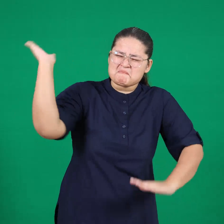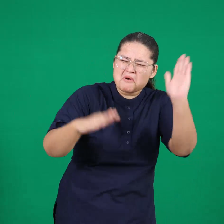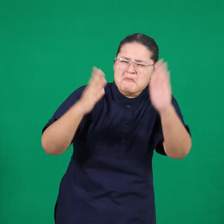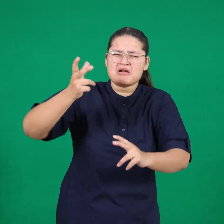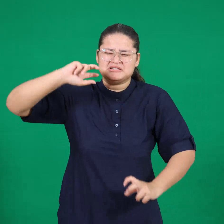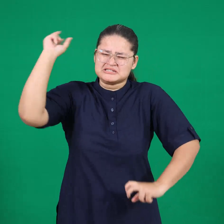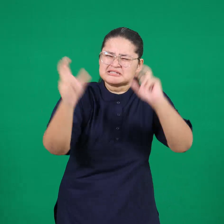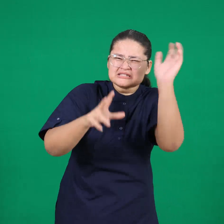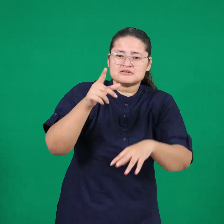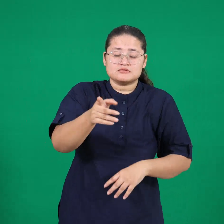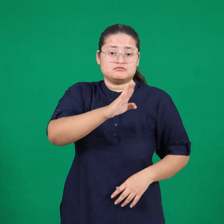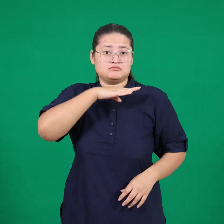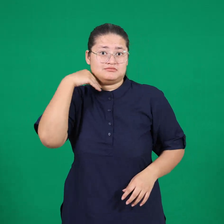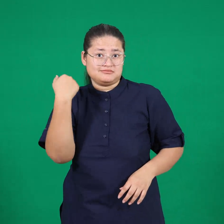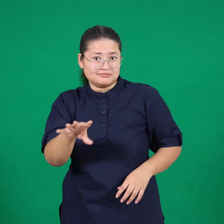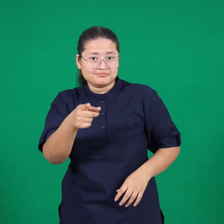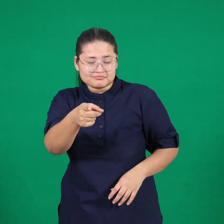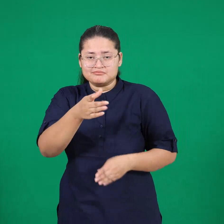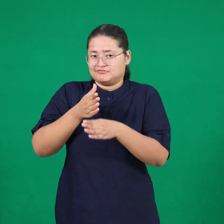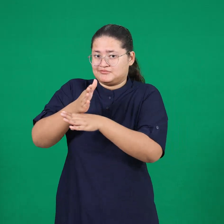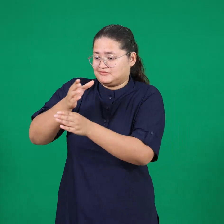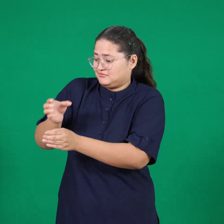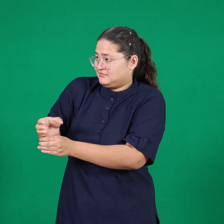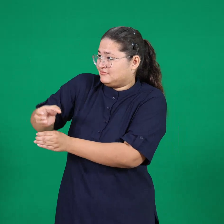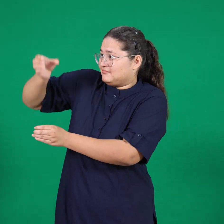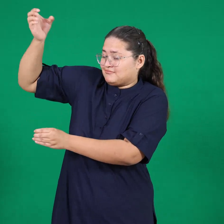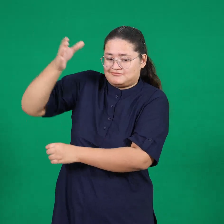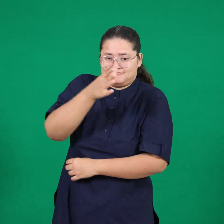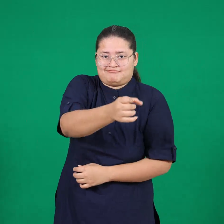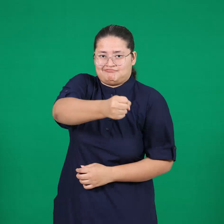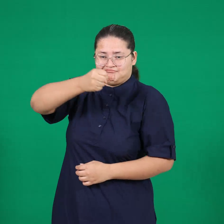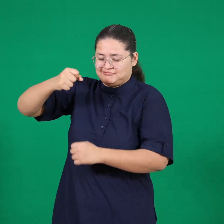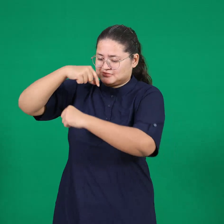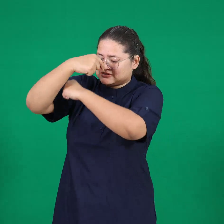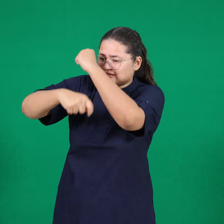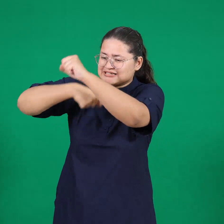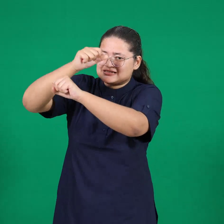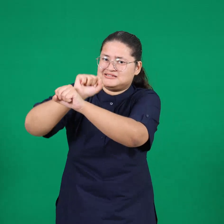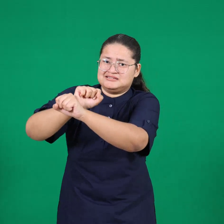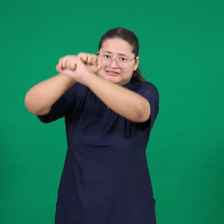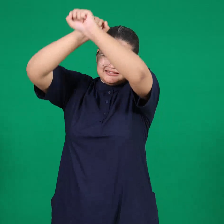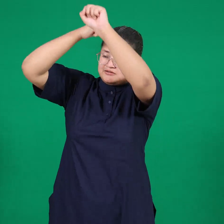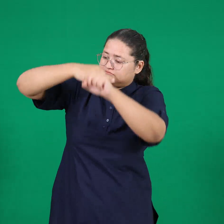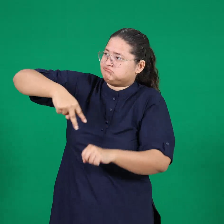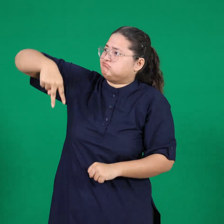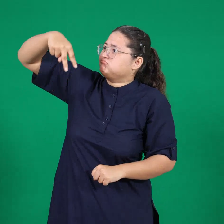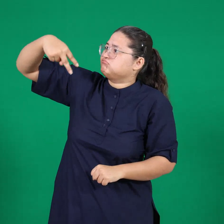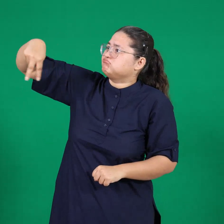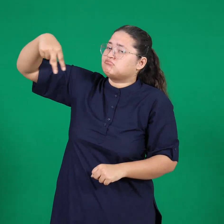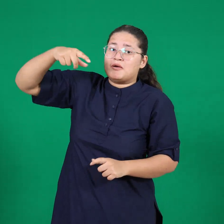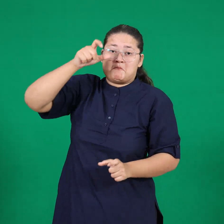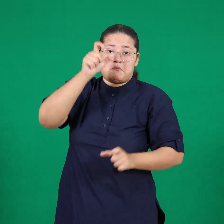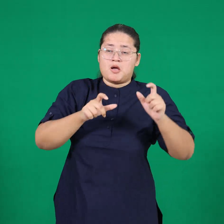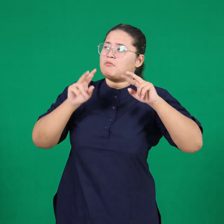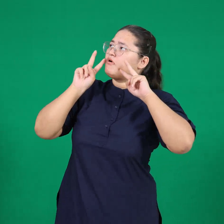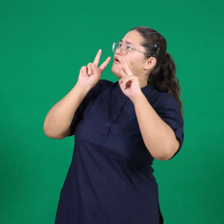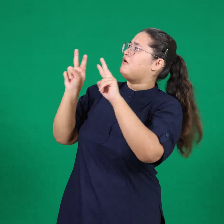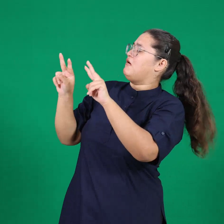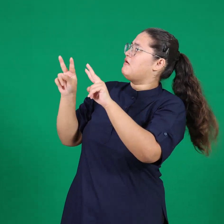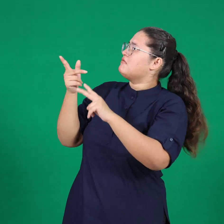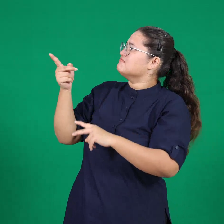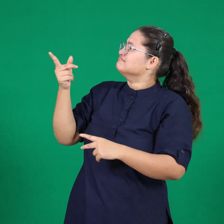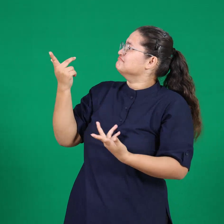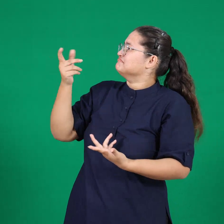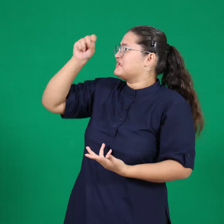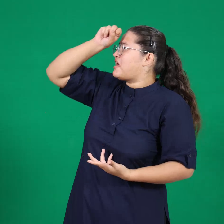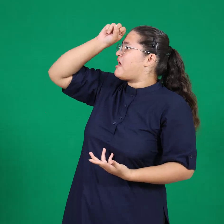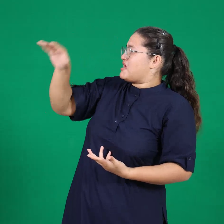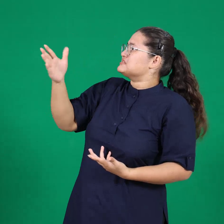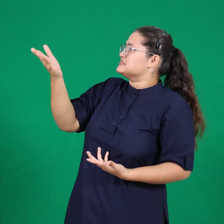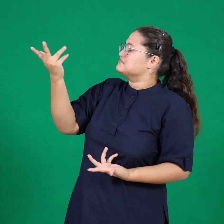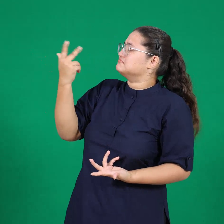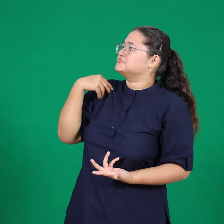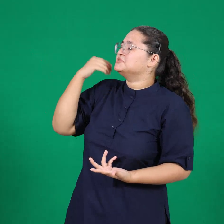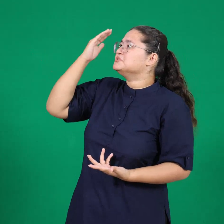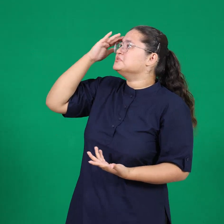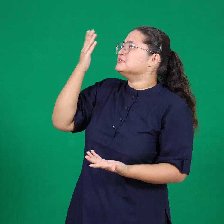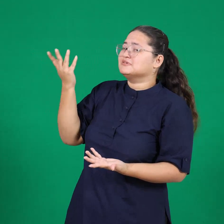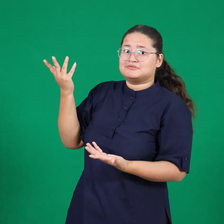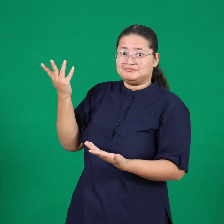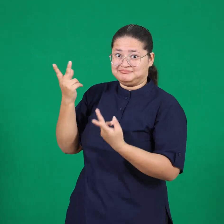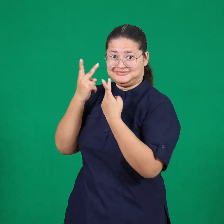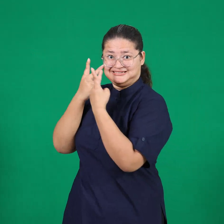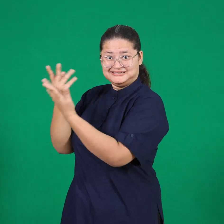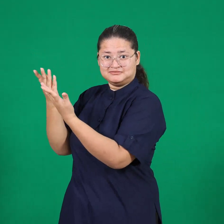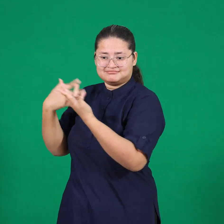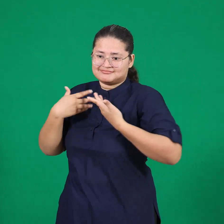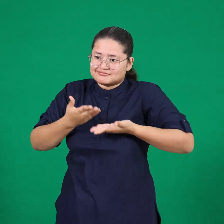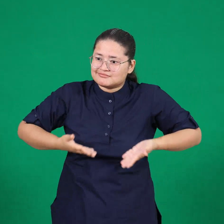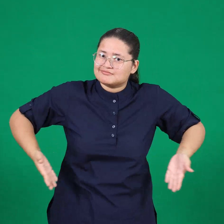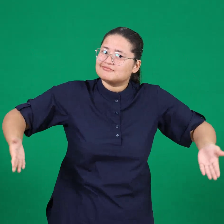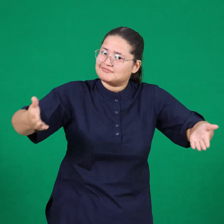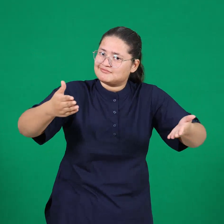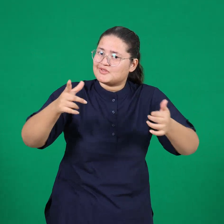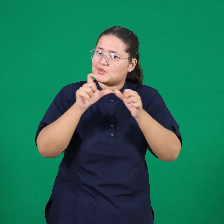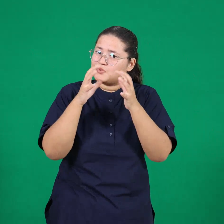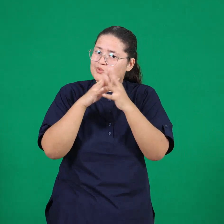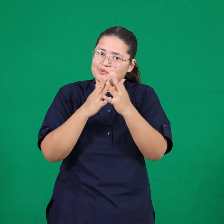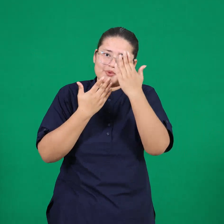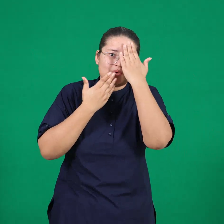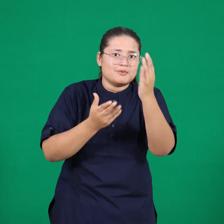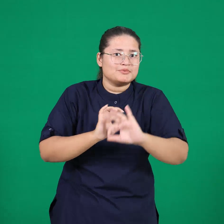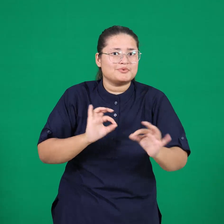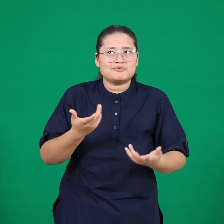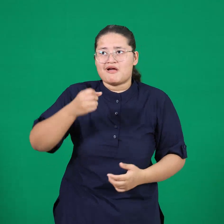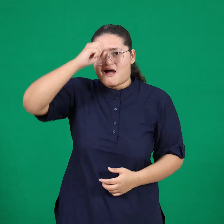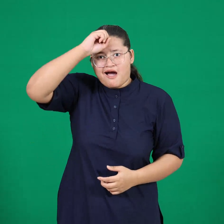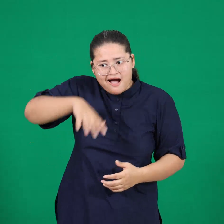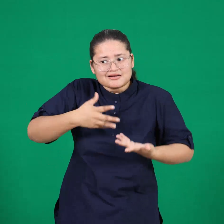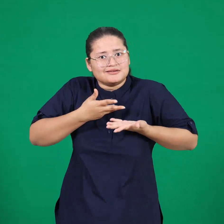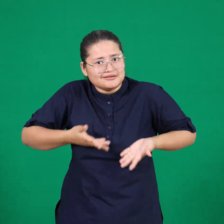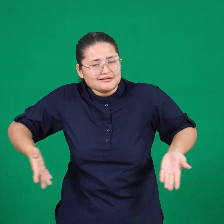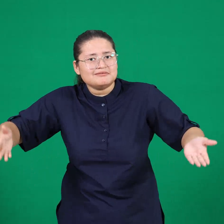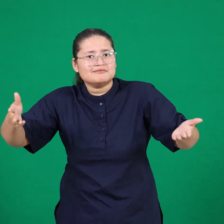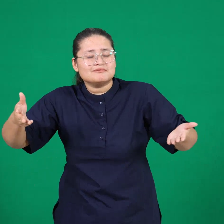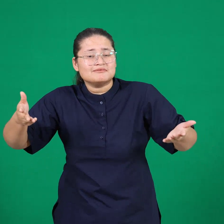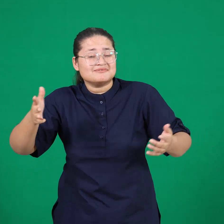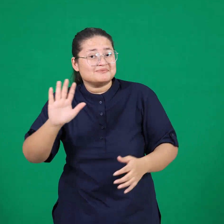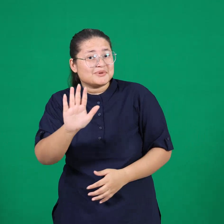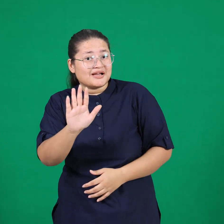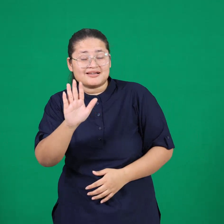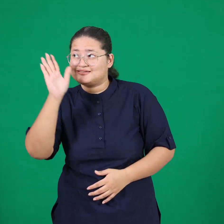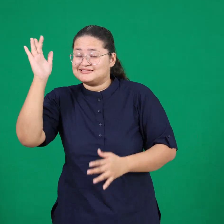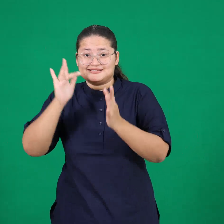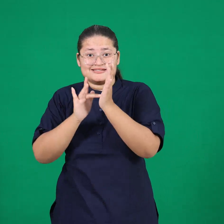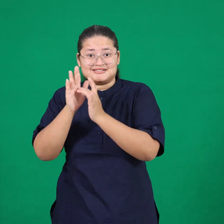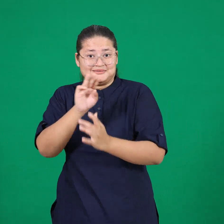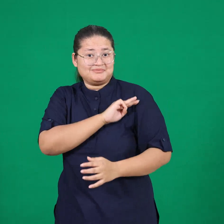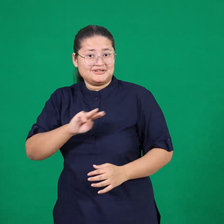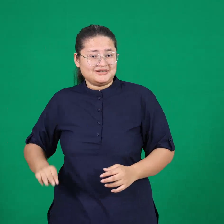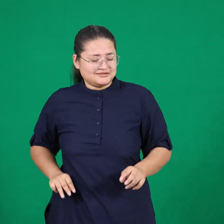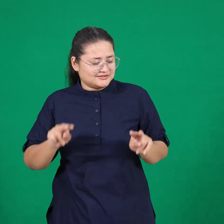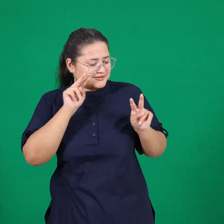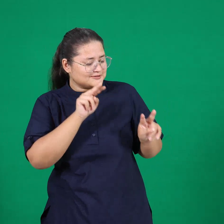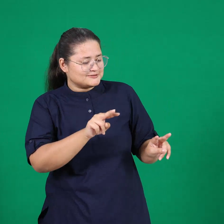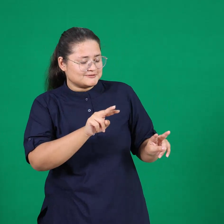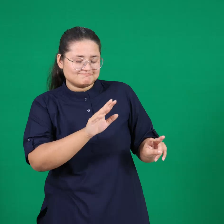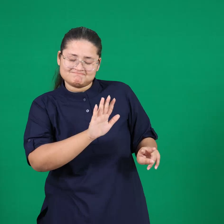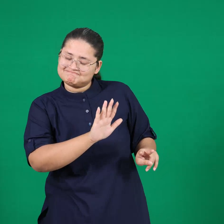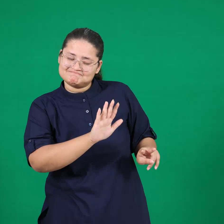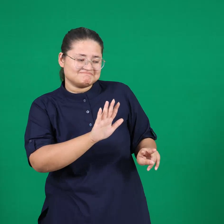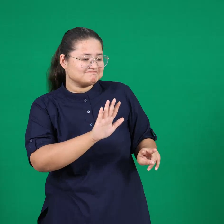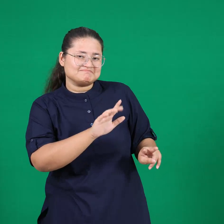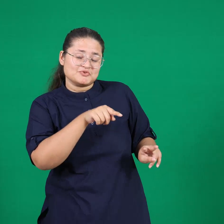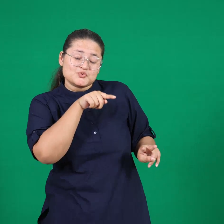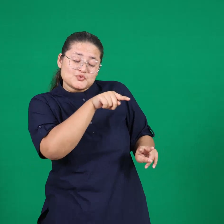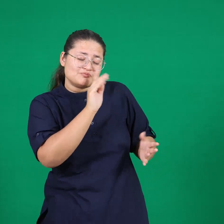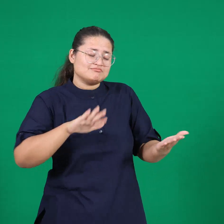For it is written: "Cursed is everyone who is hung on a tree."